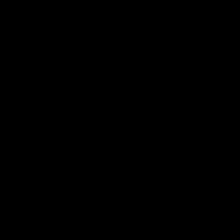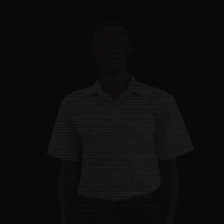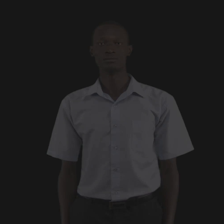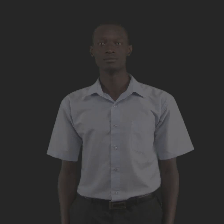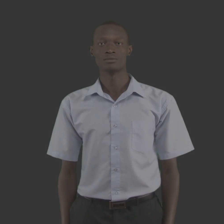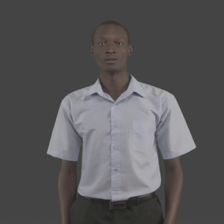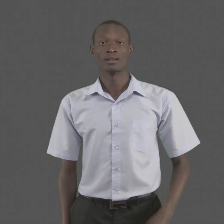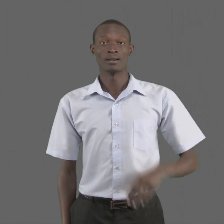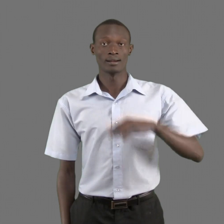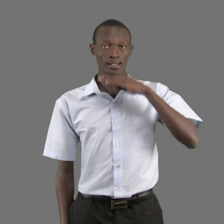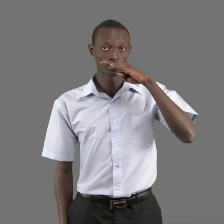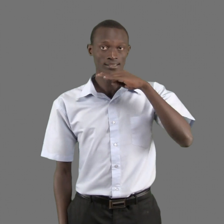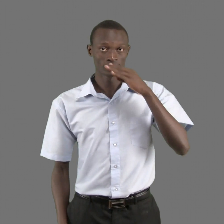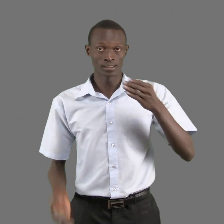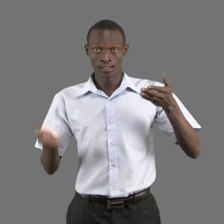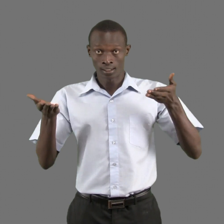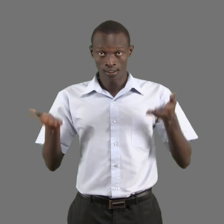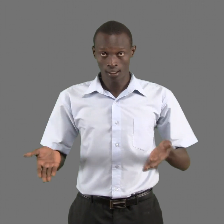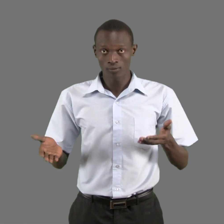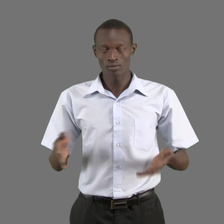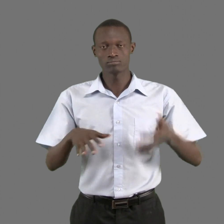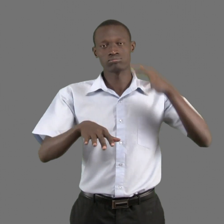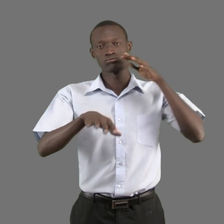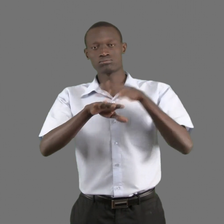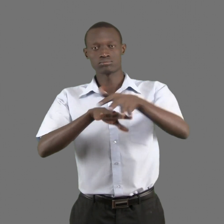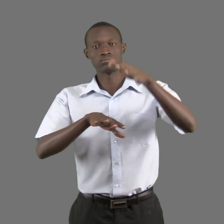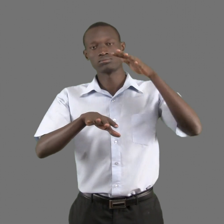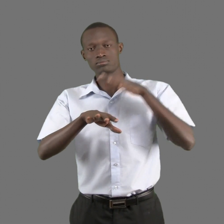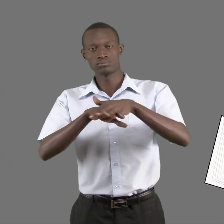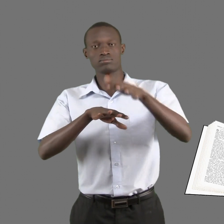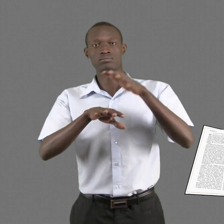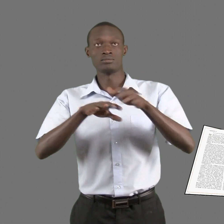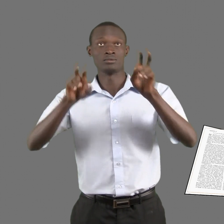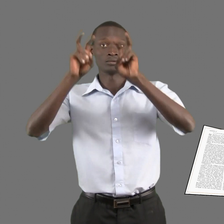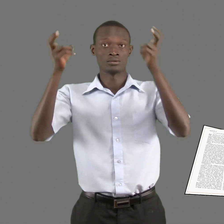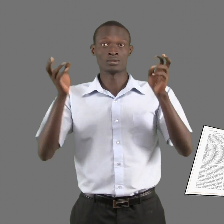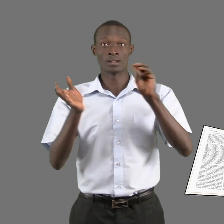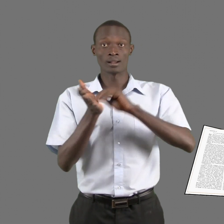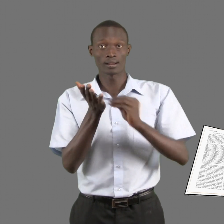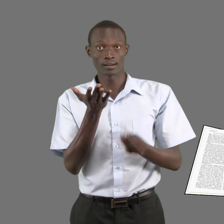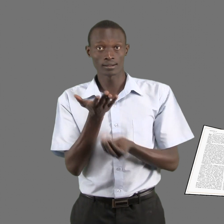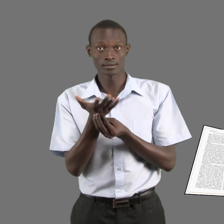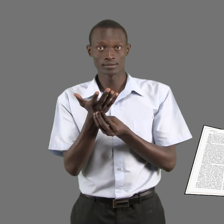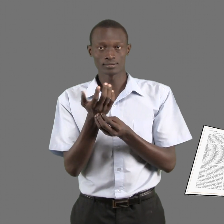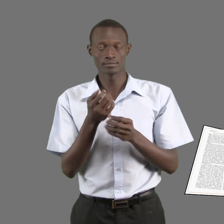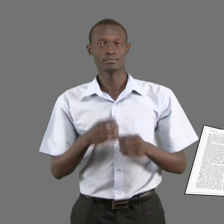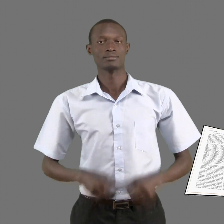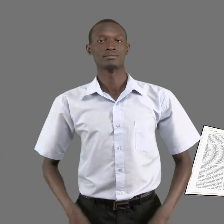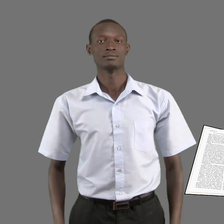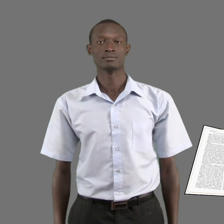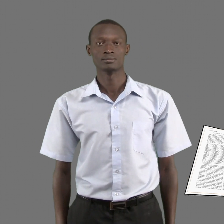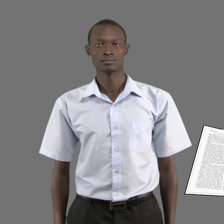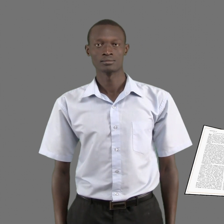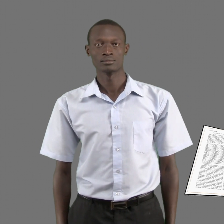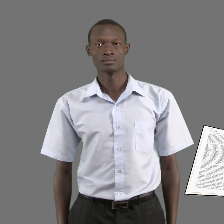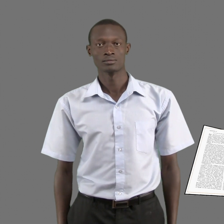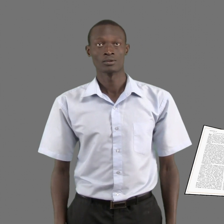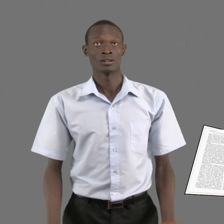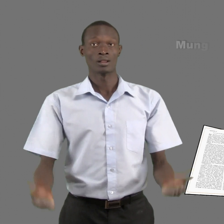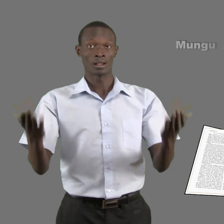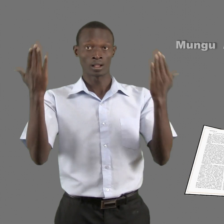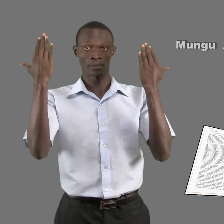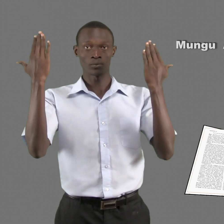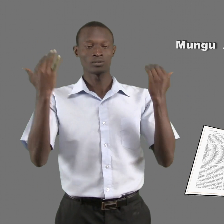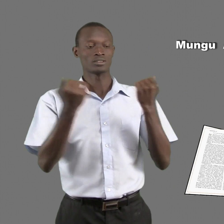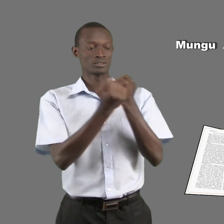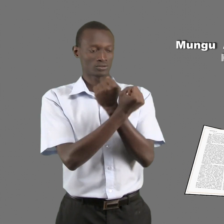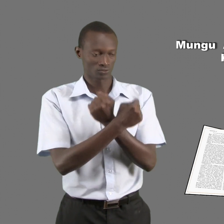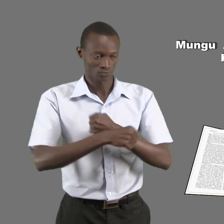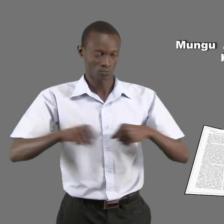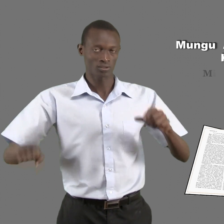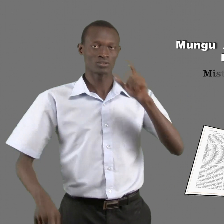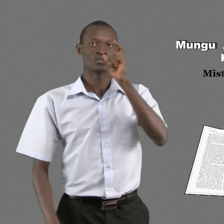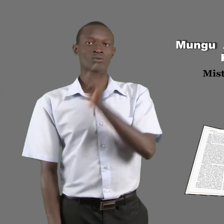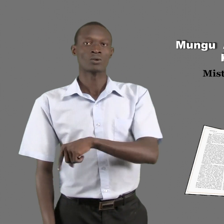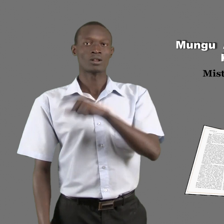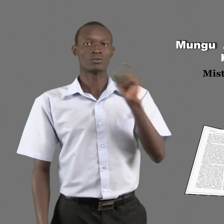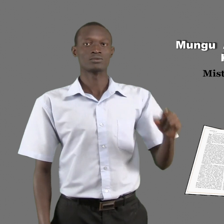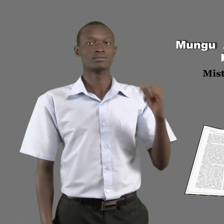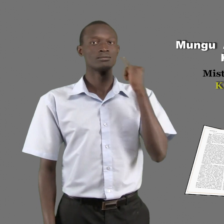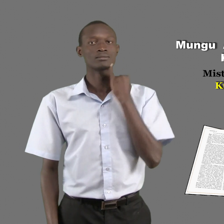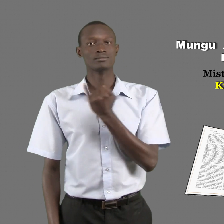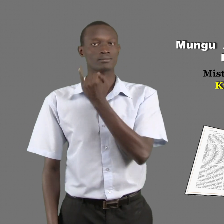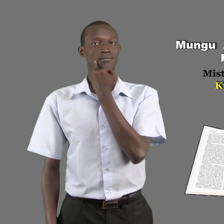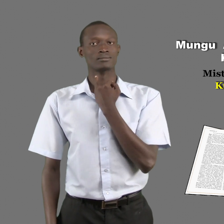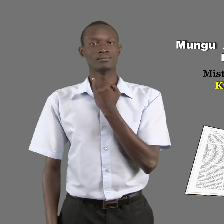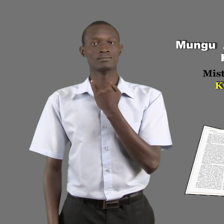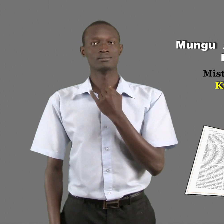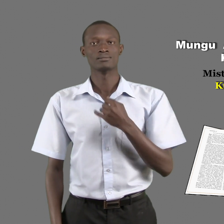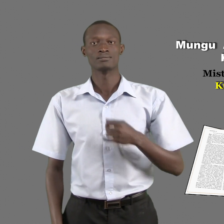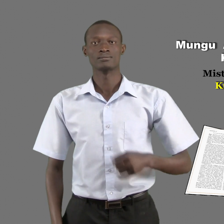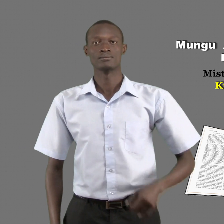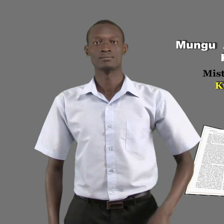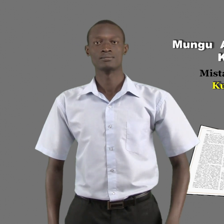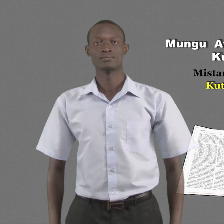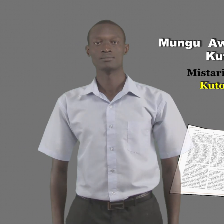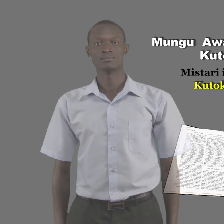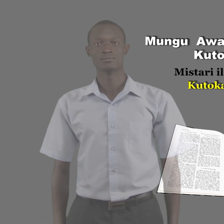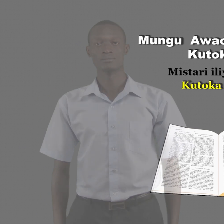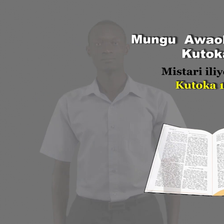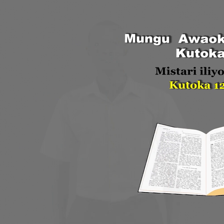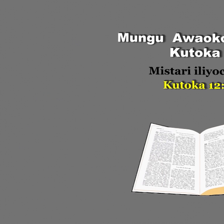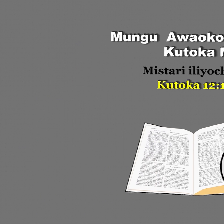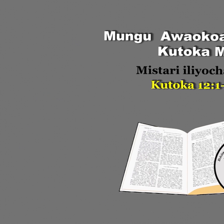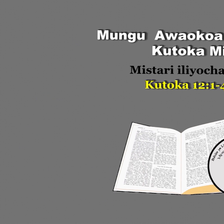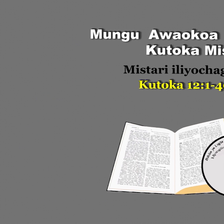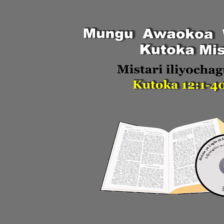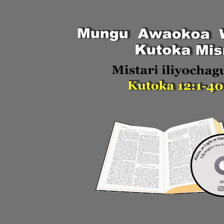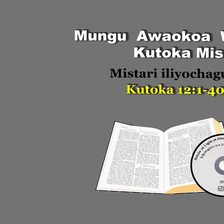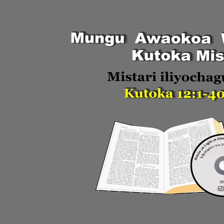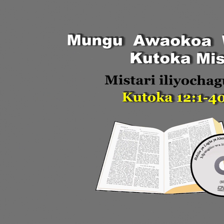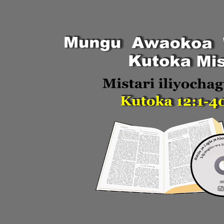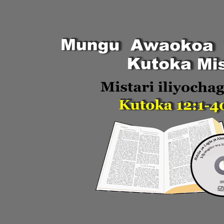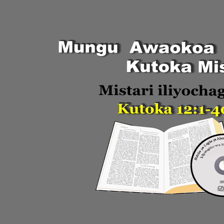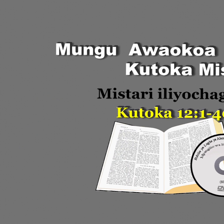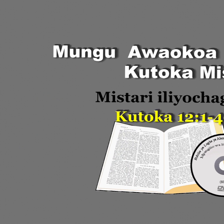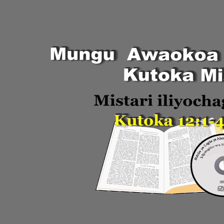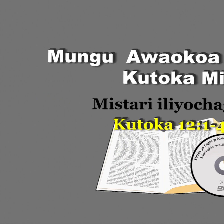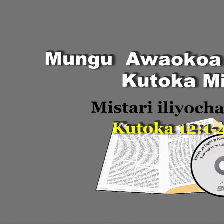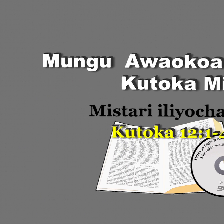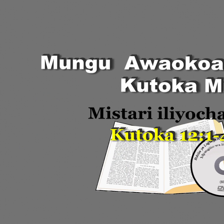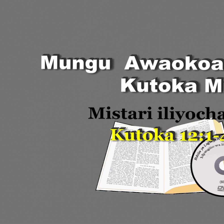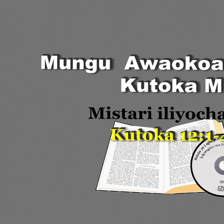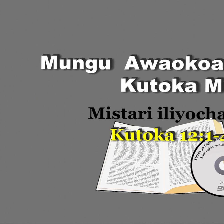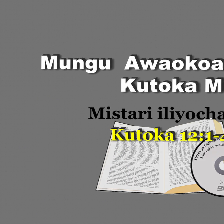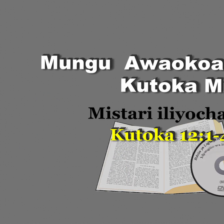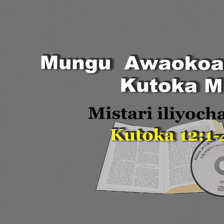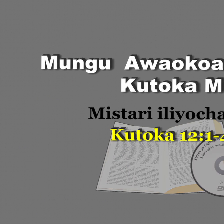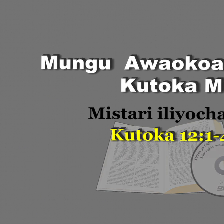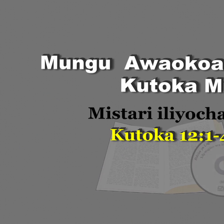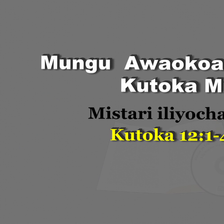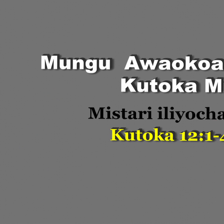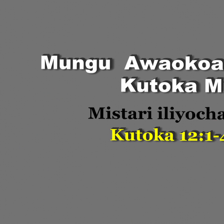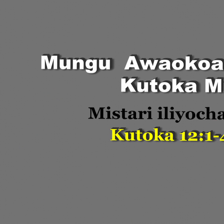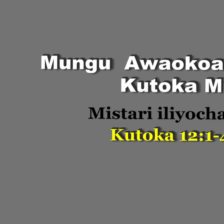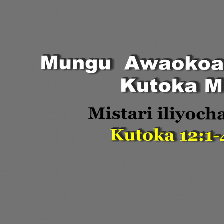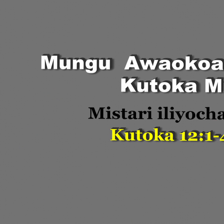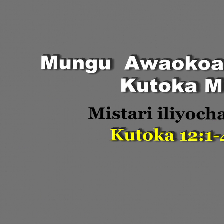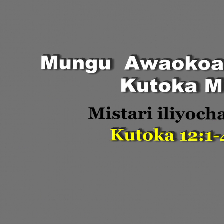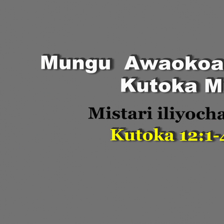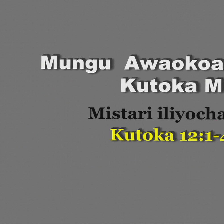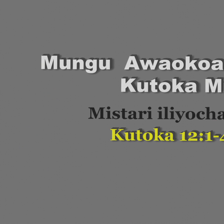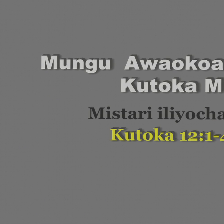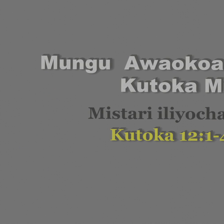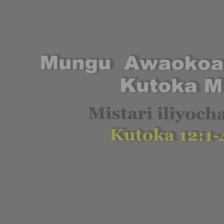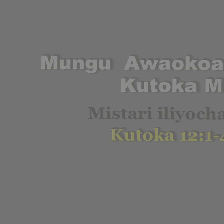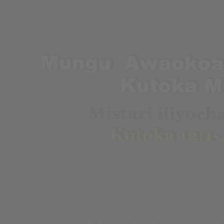God saves the Israelites from Egypt